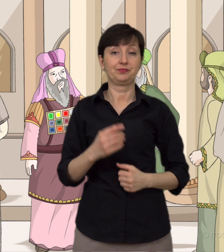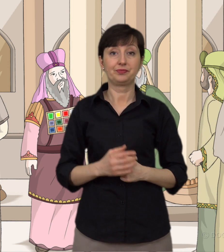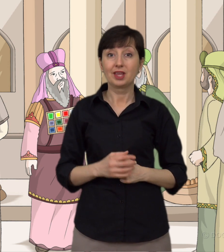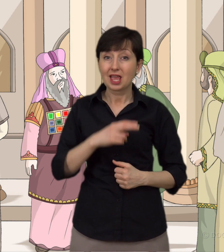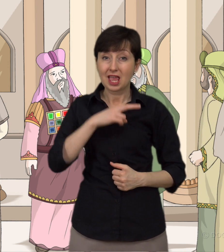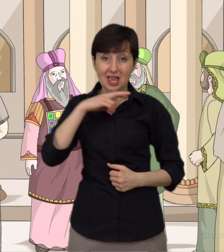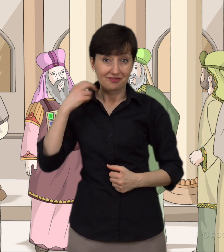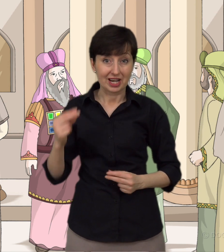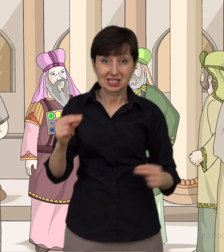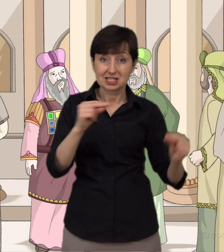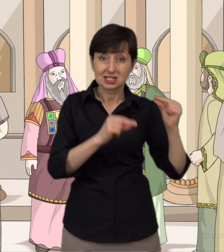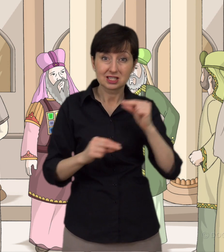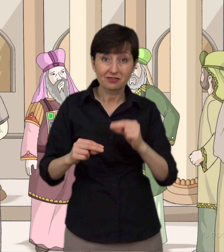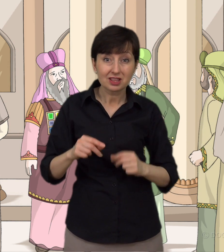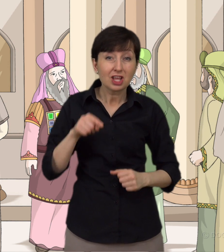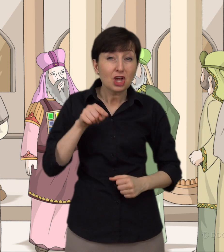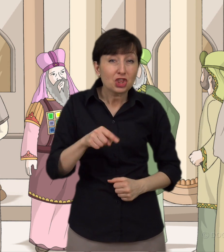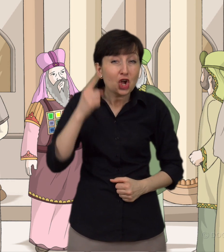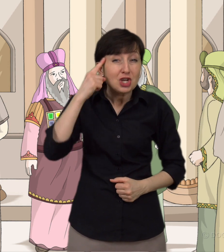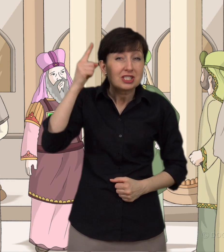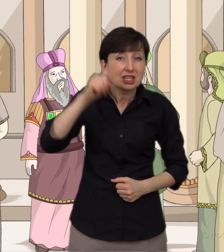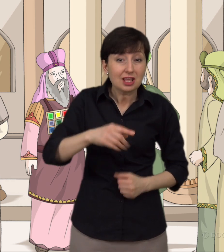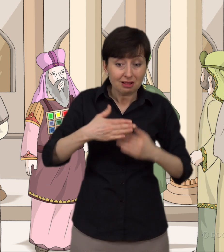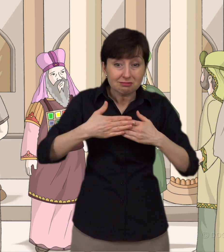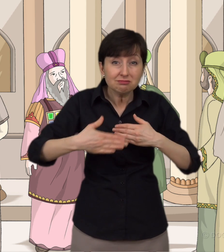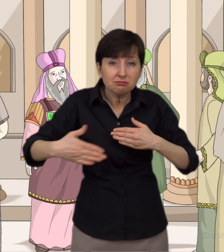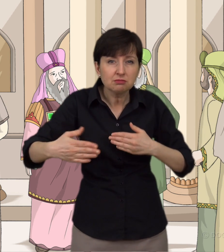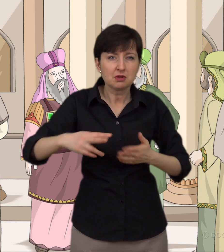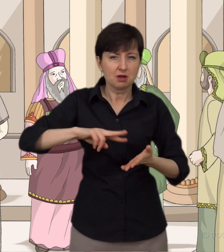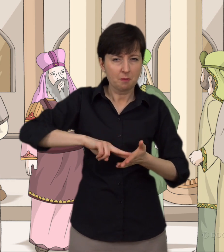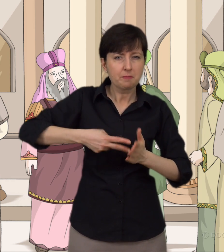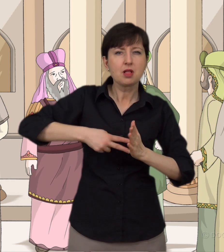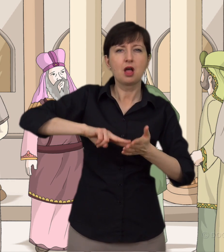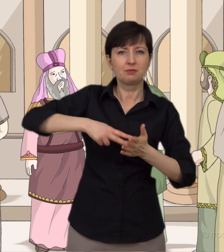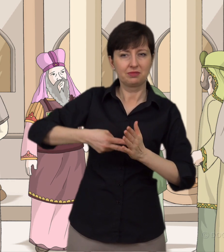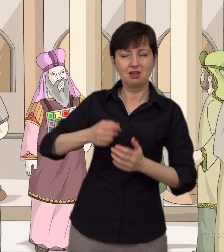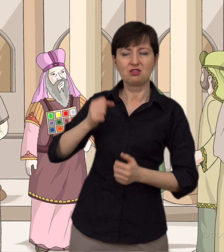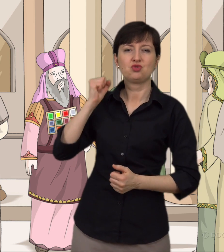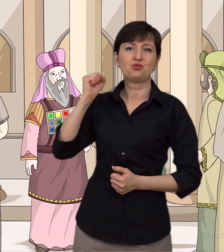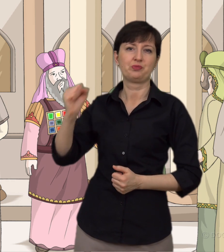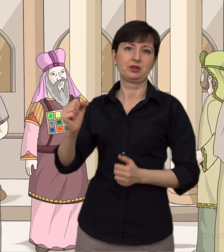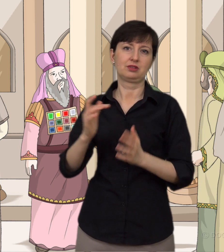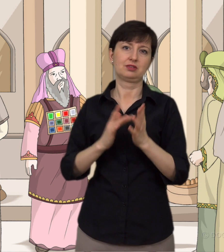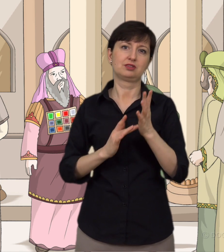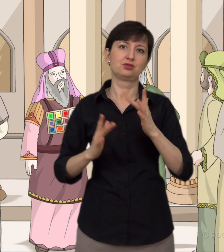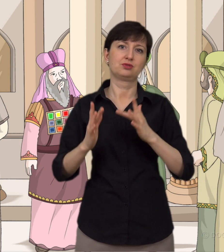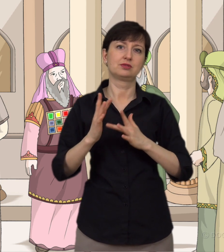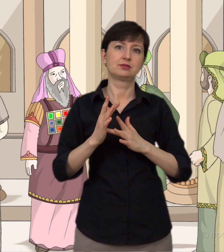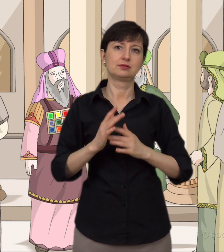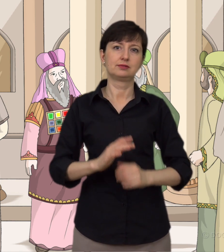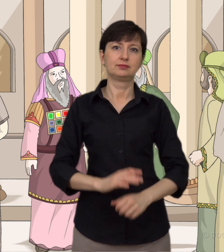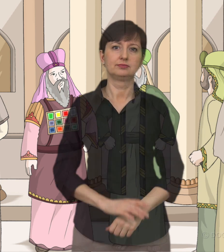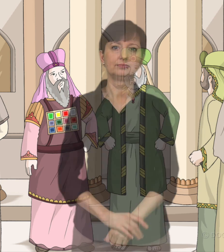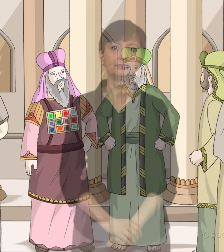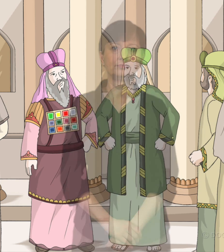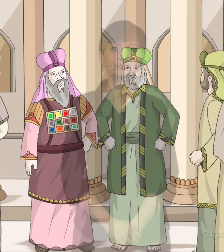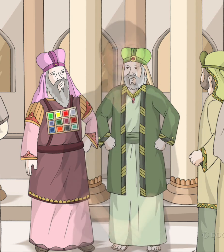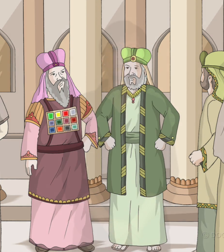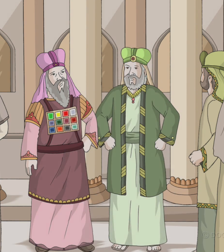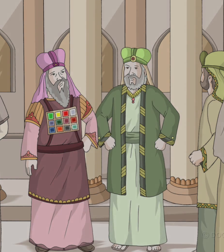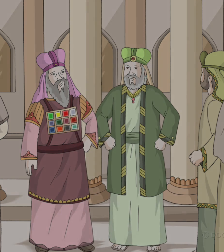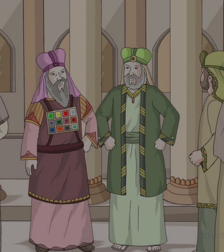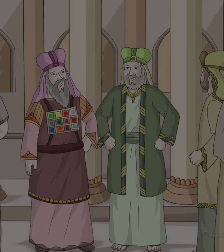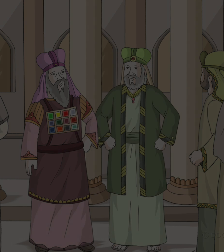So from that day on they plotted to kill Him.